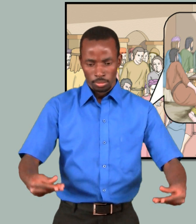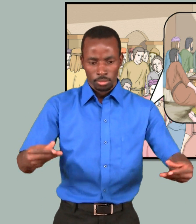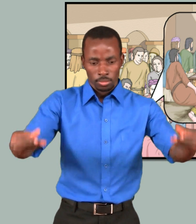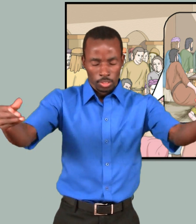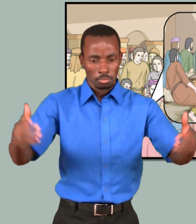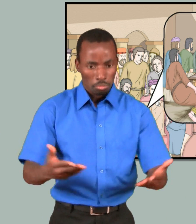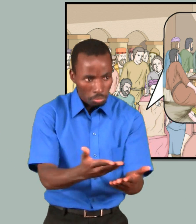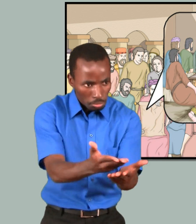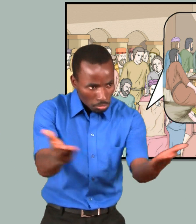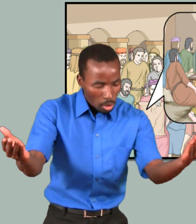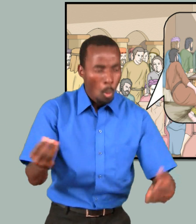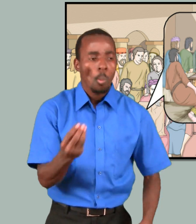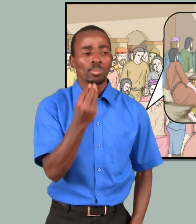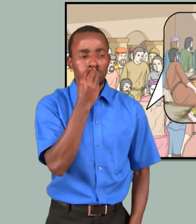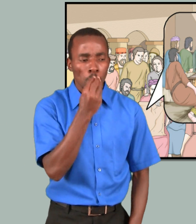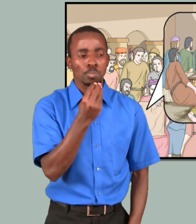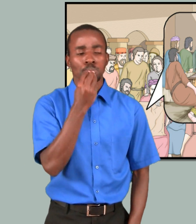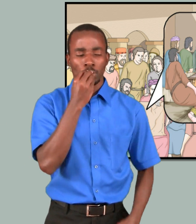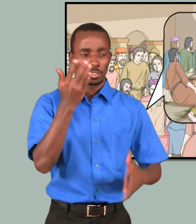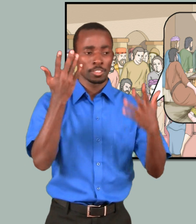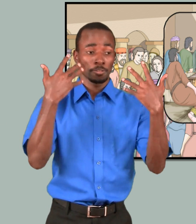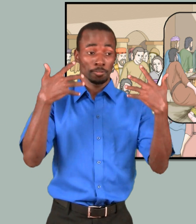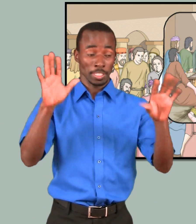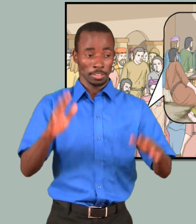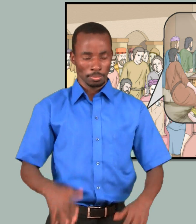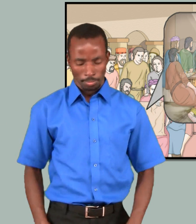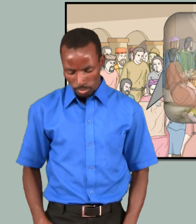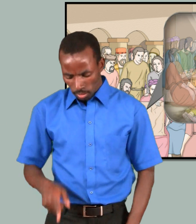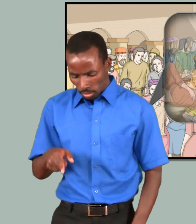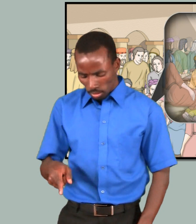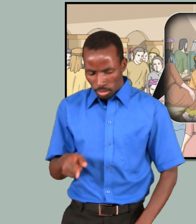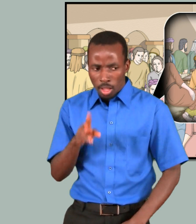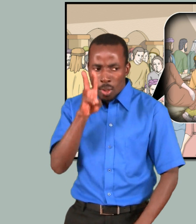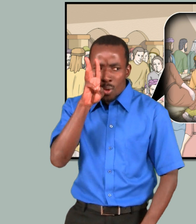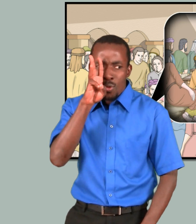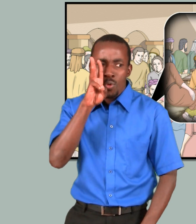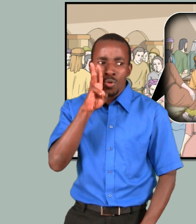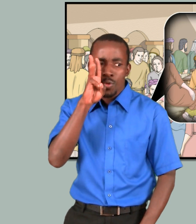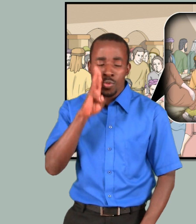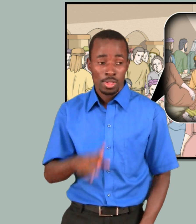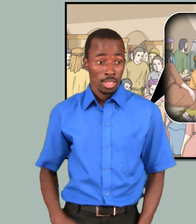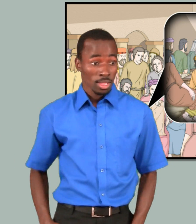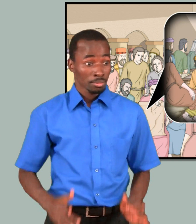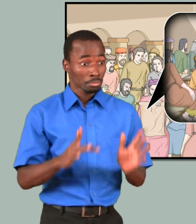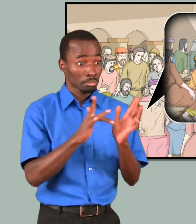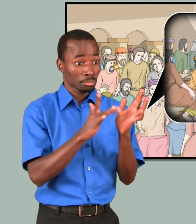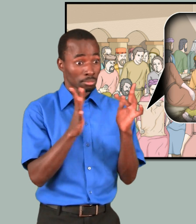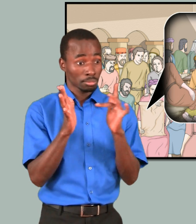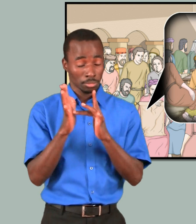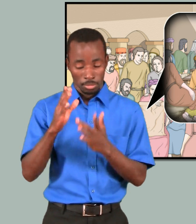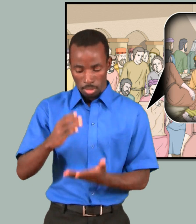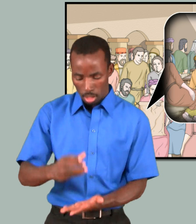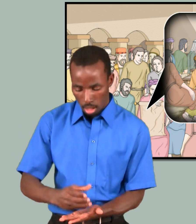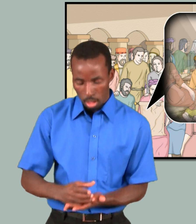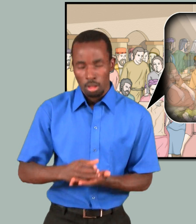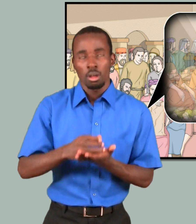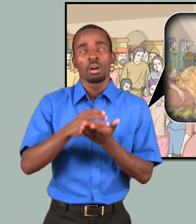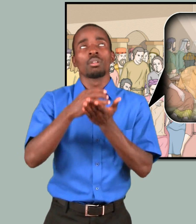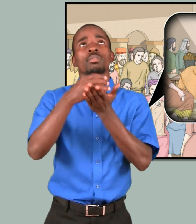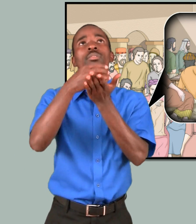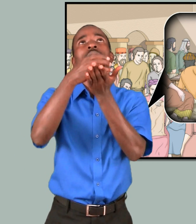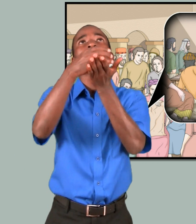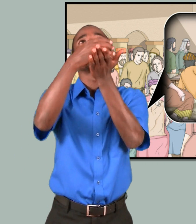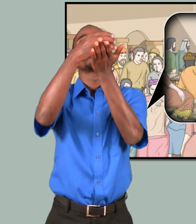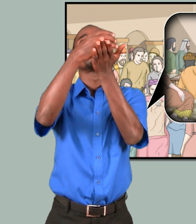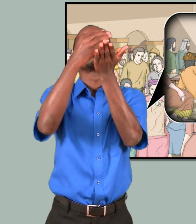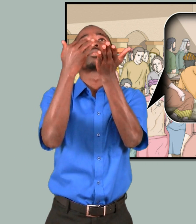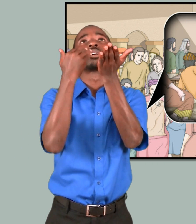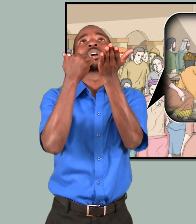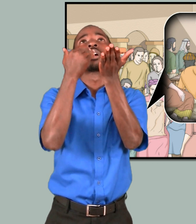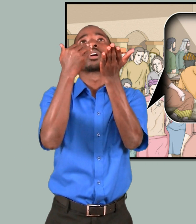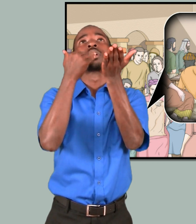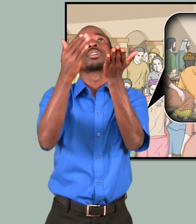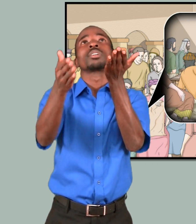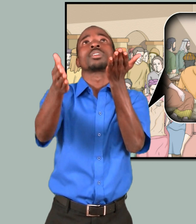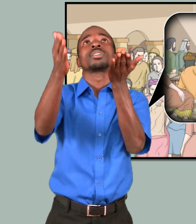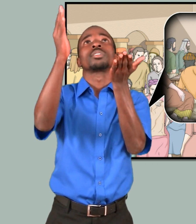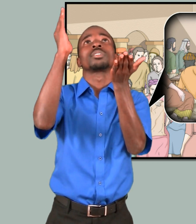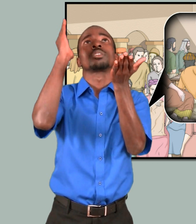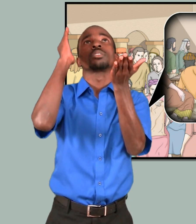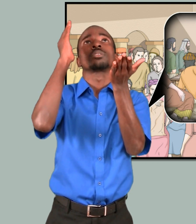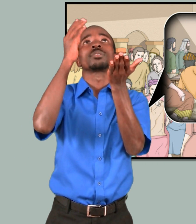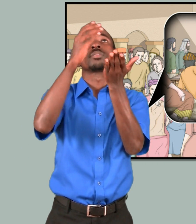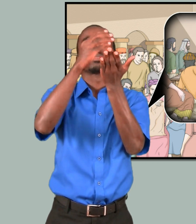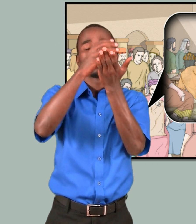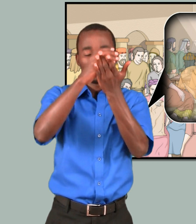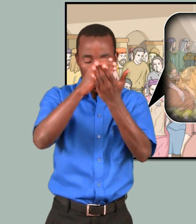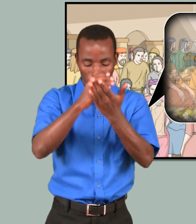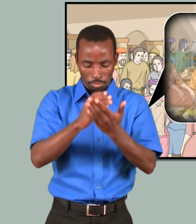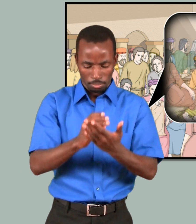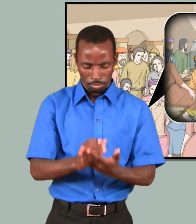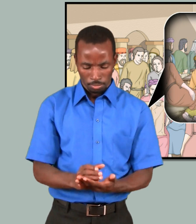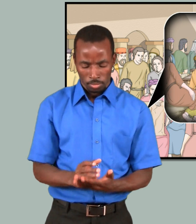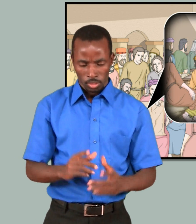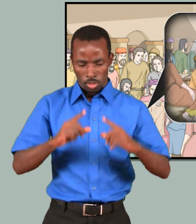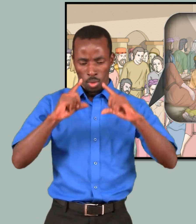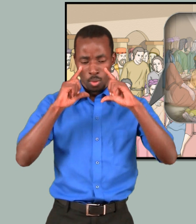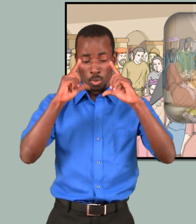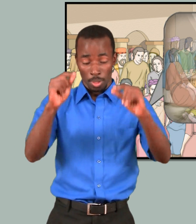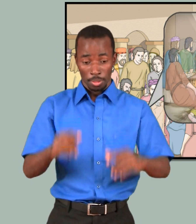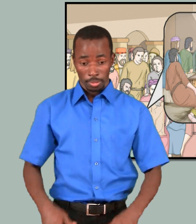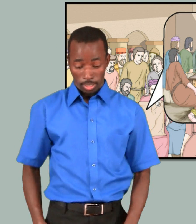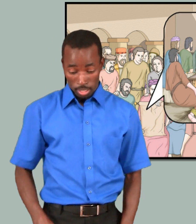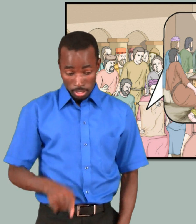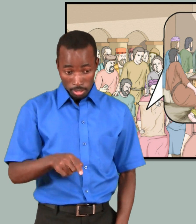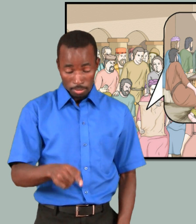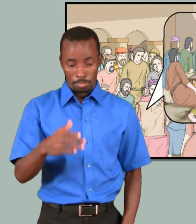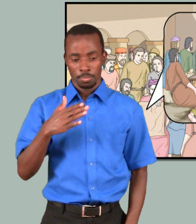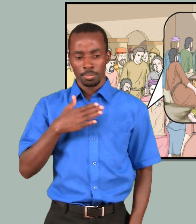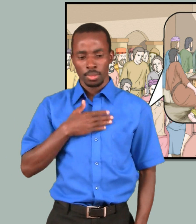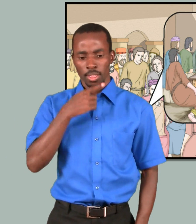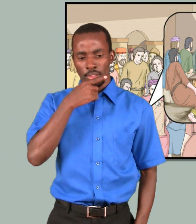do this in remembrance of Me.”